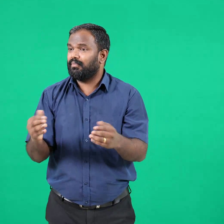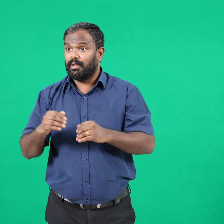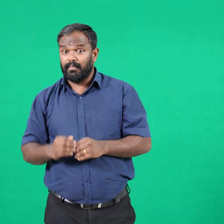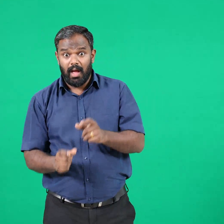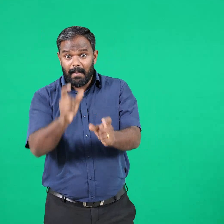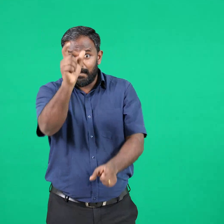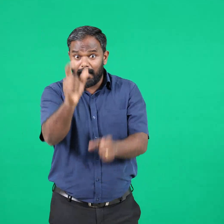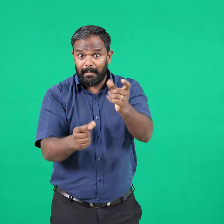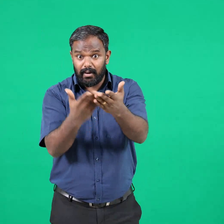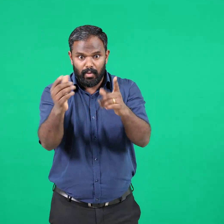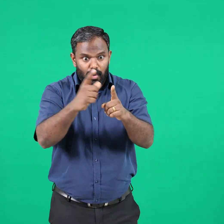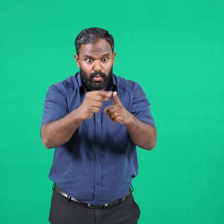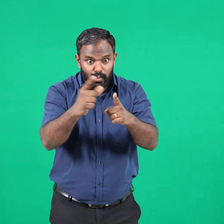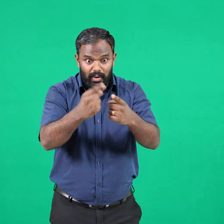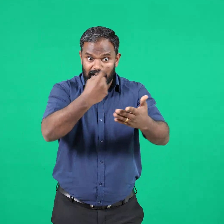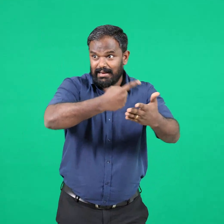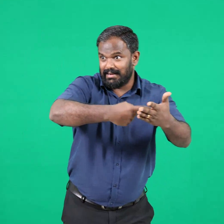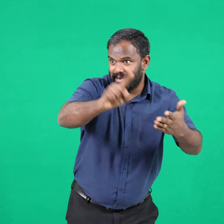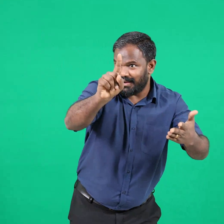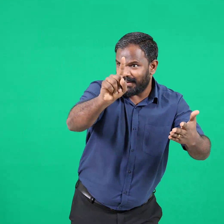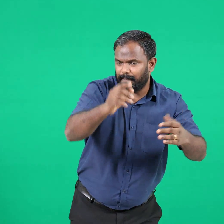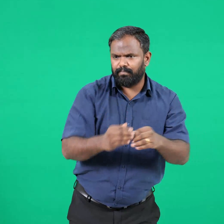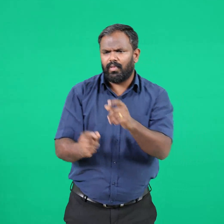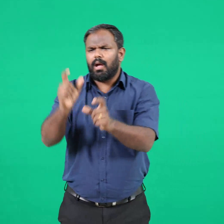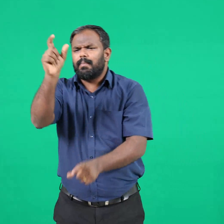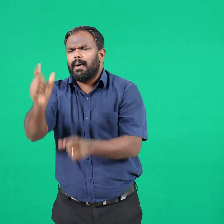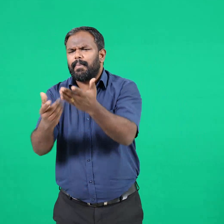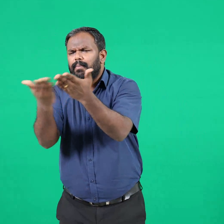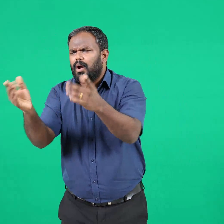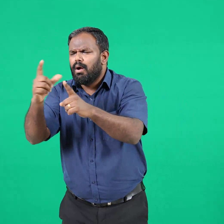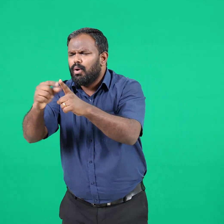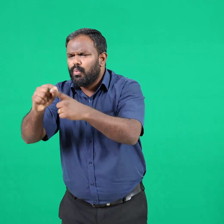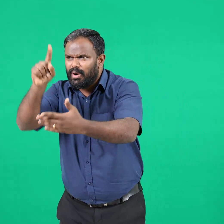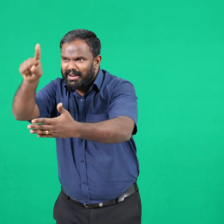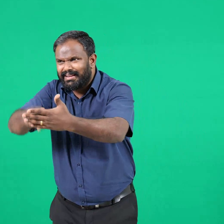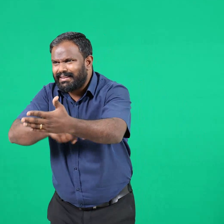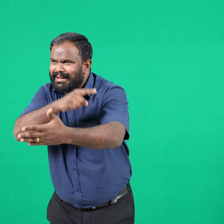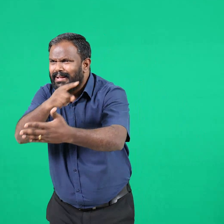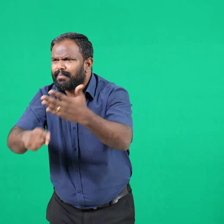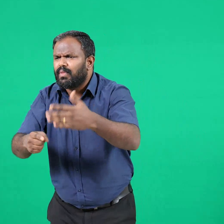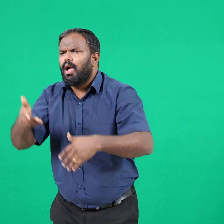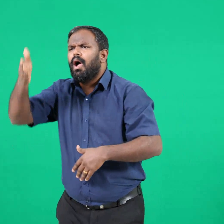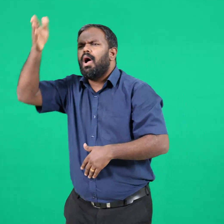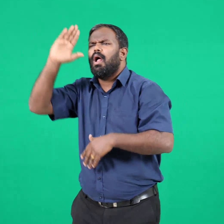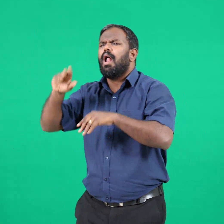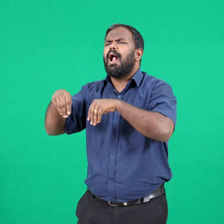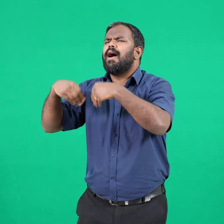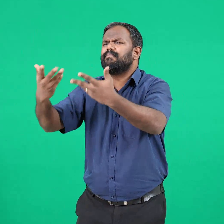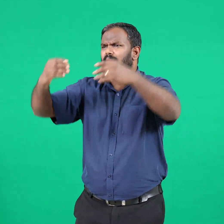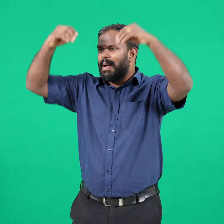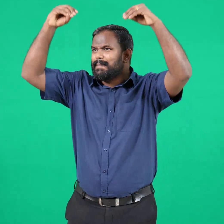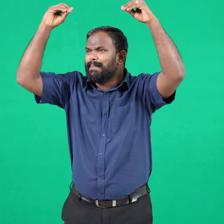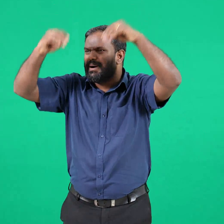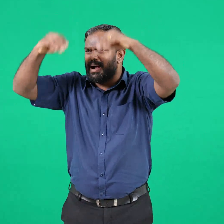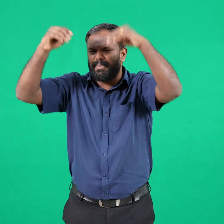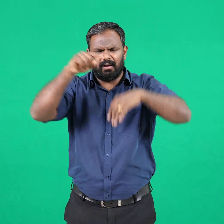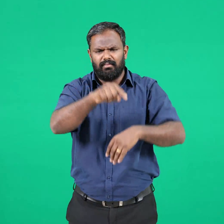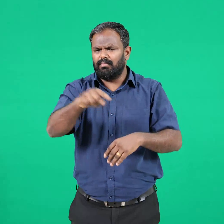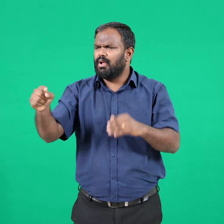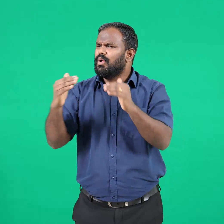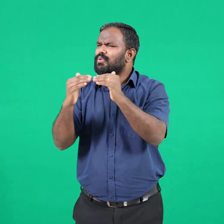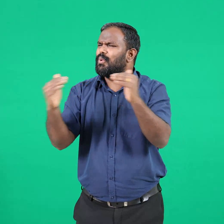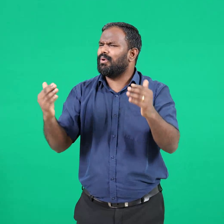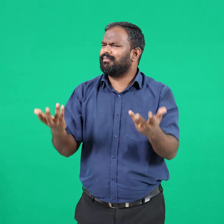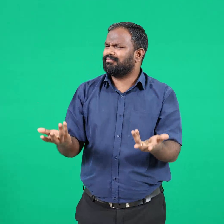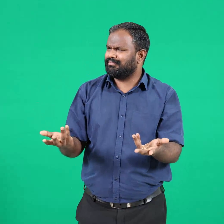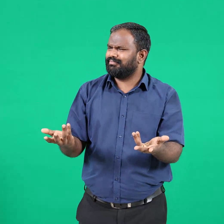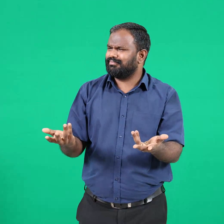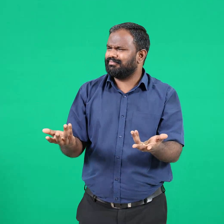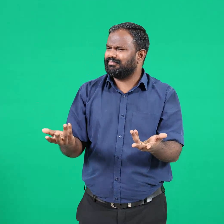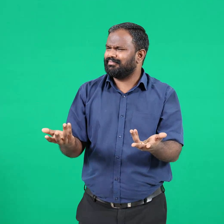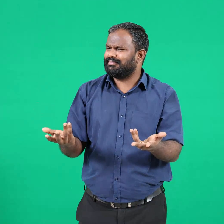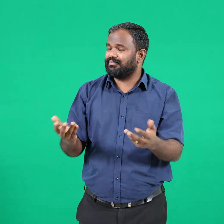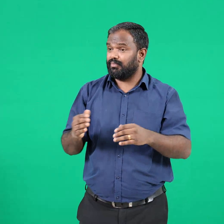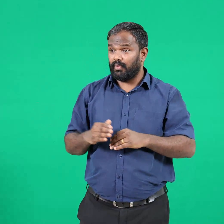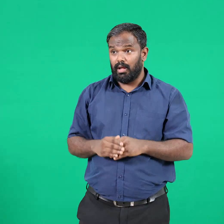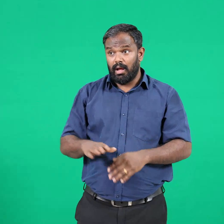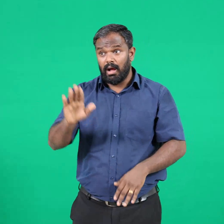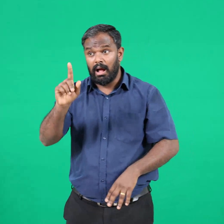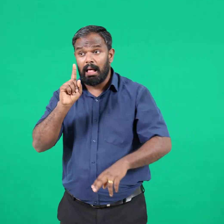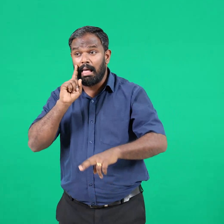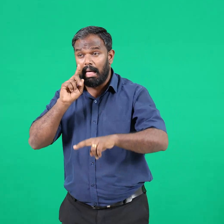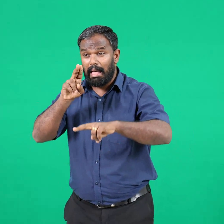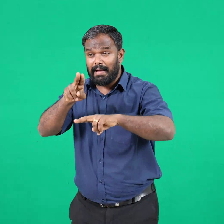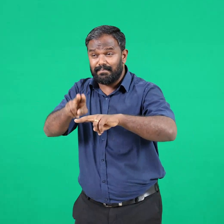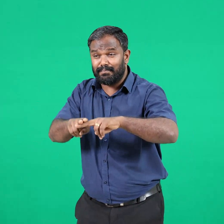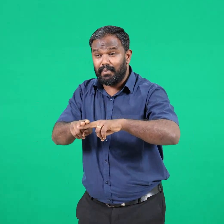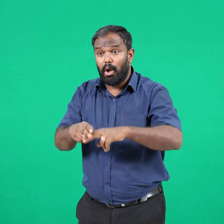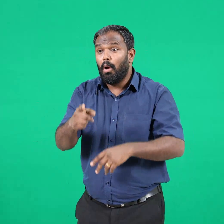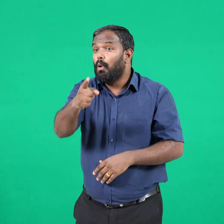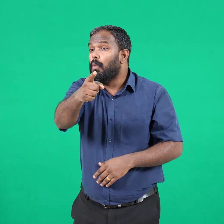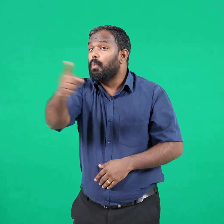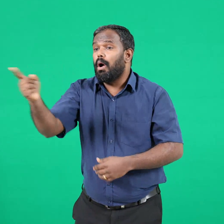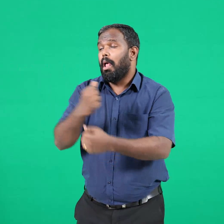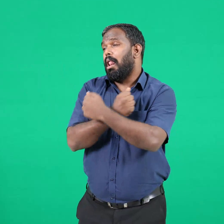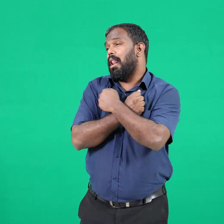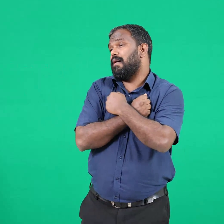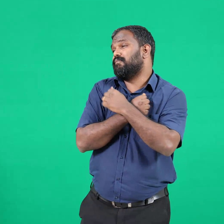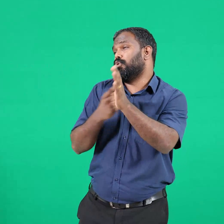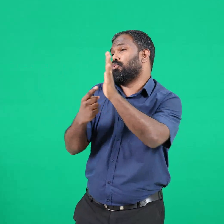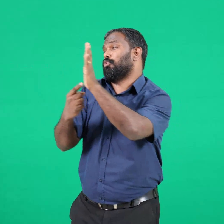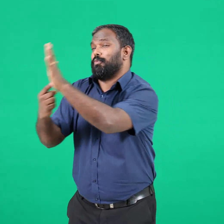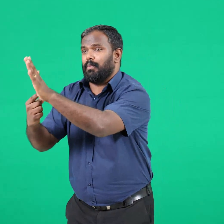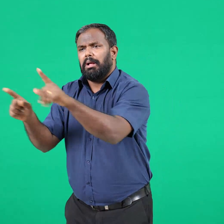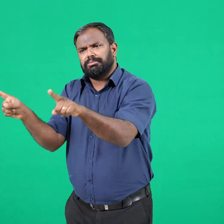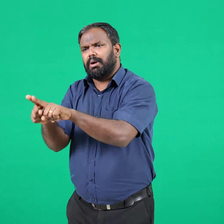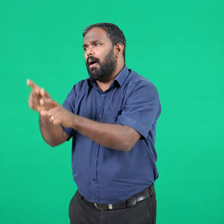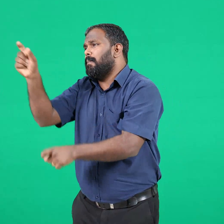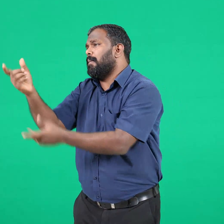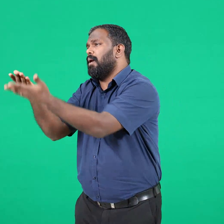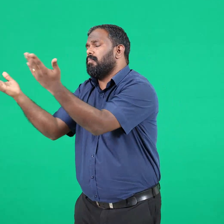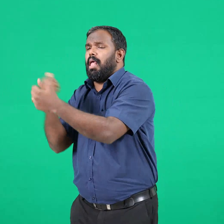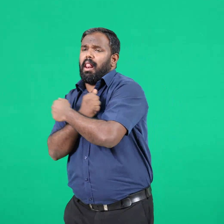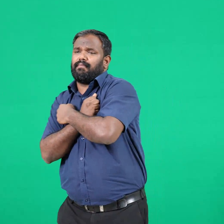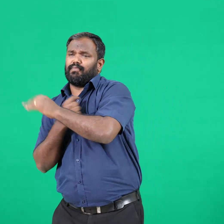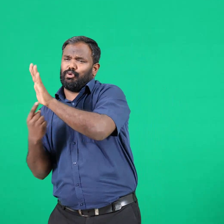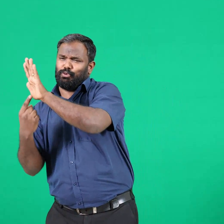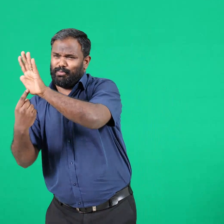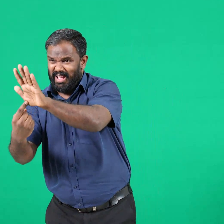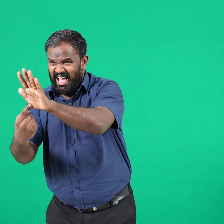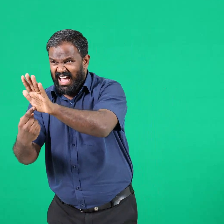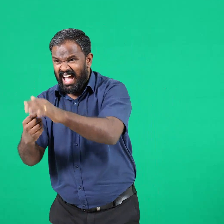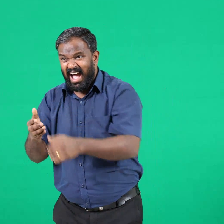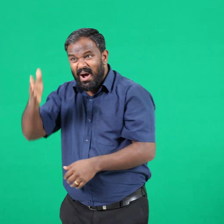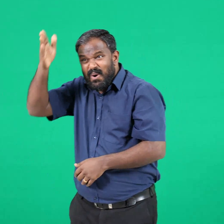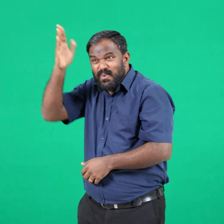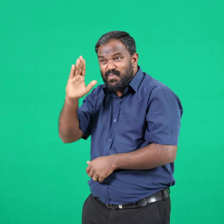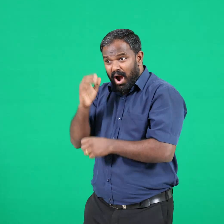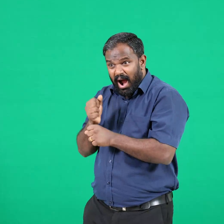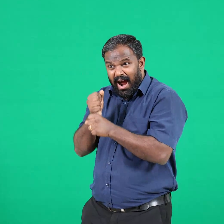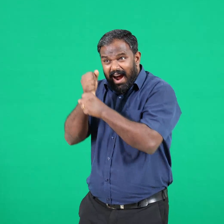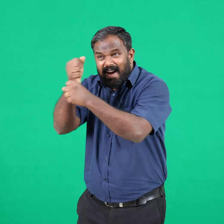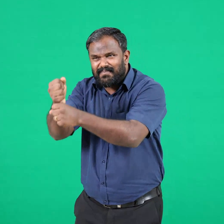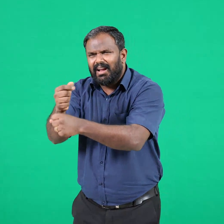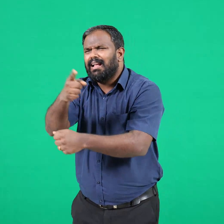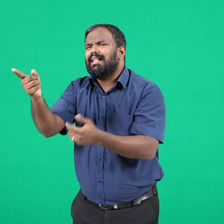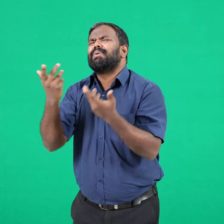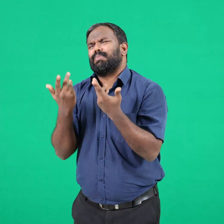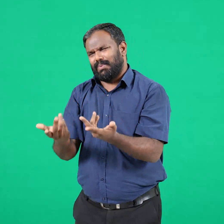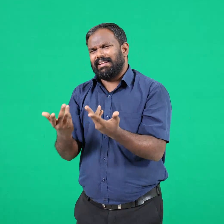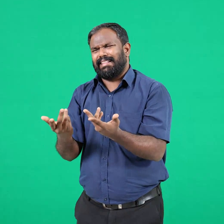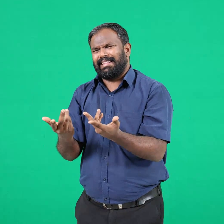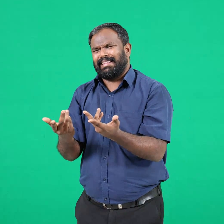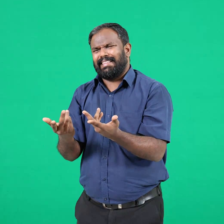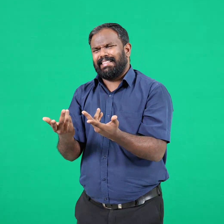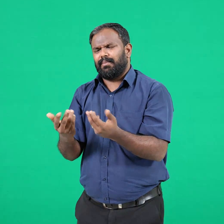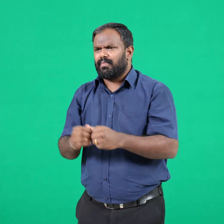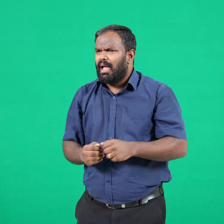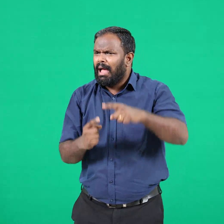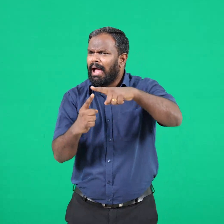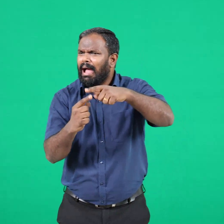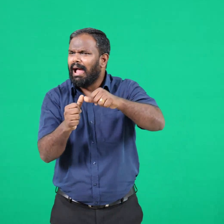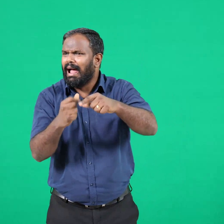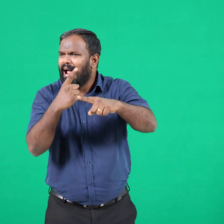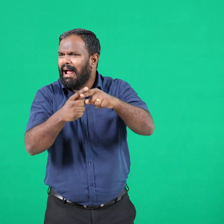If you love those who love you, what reward will you get?